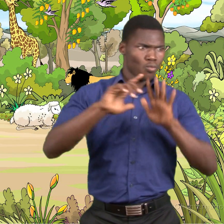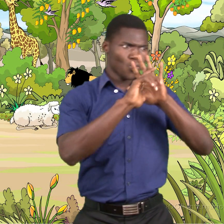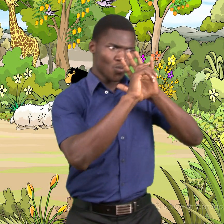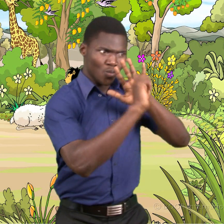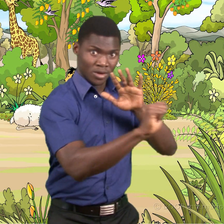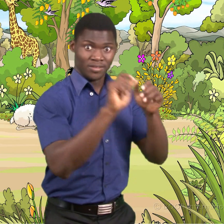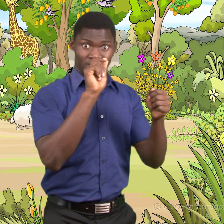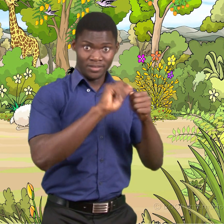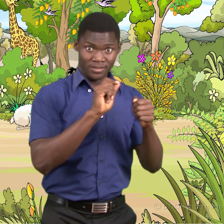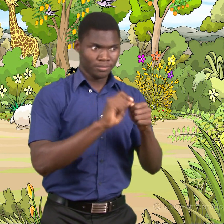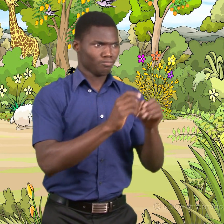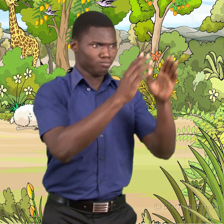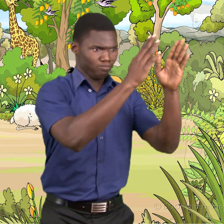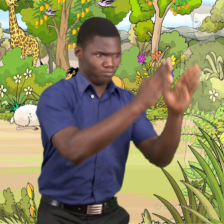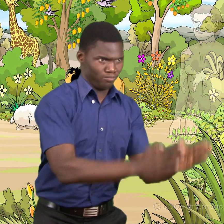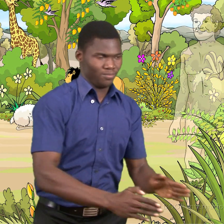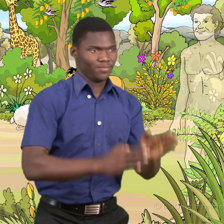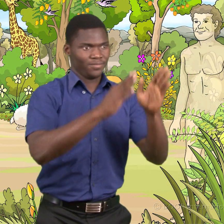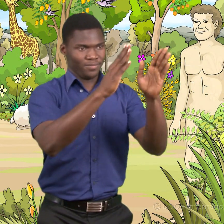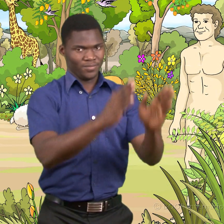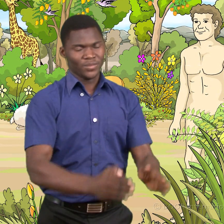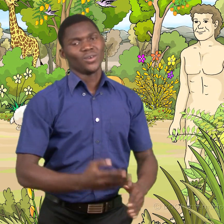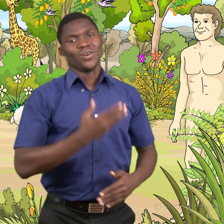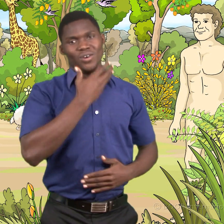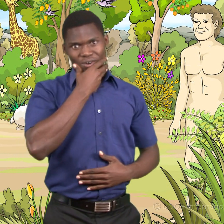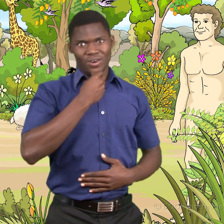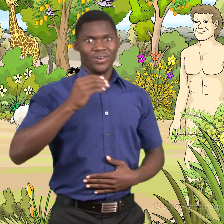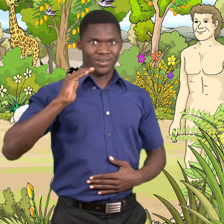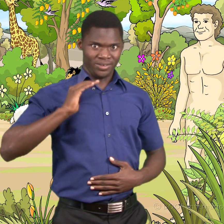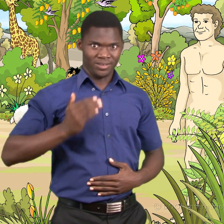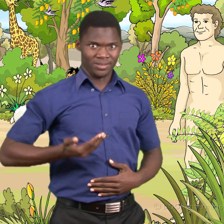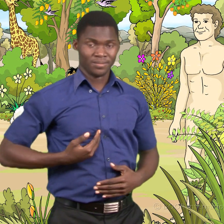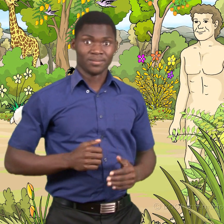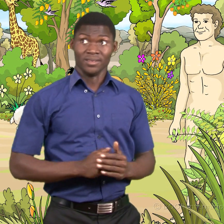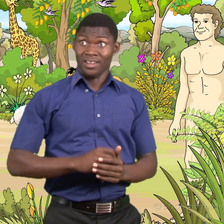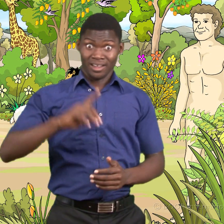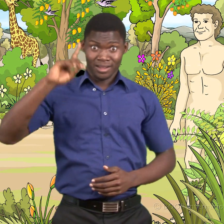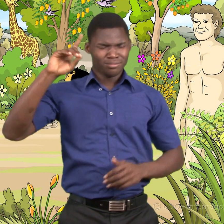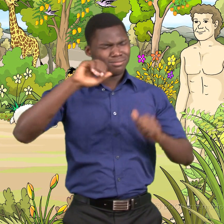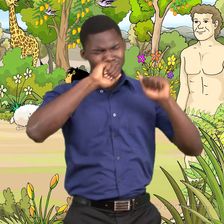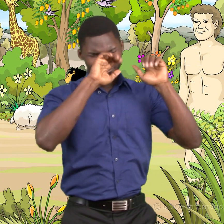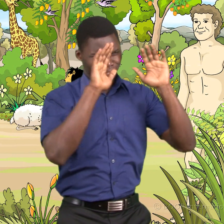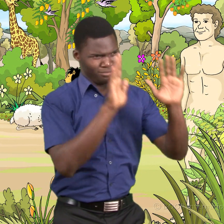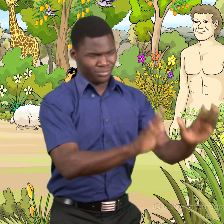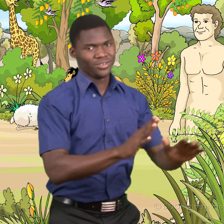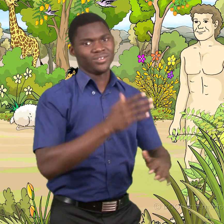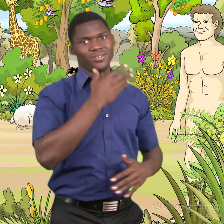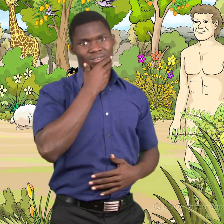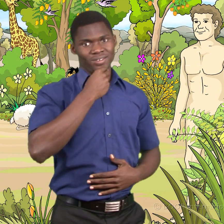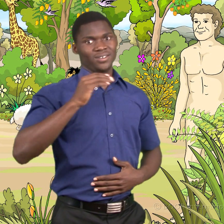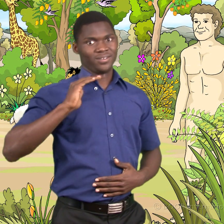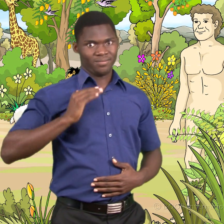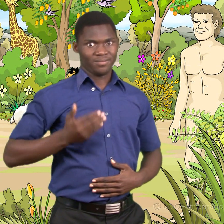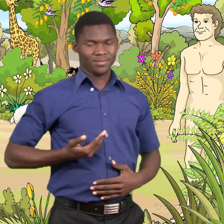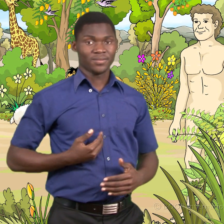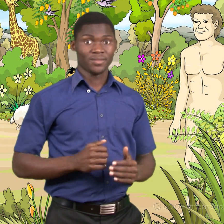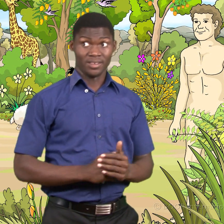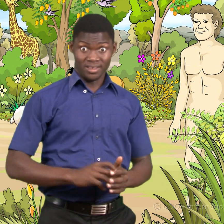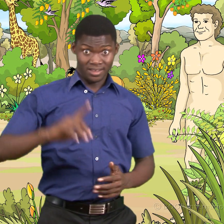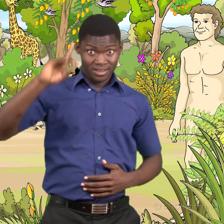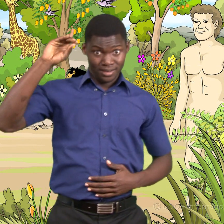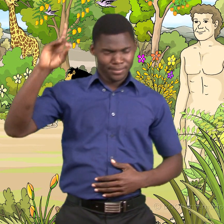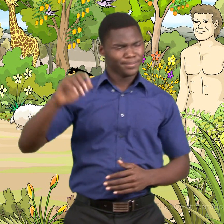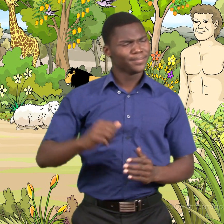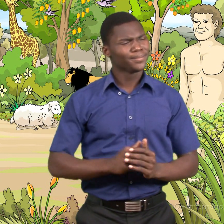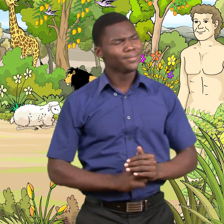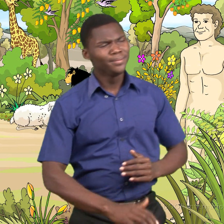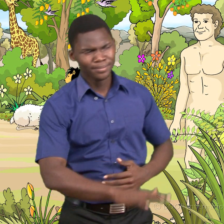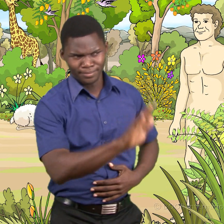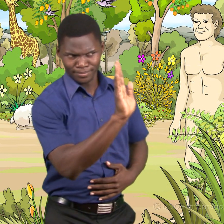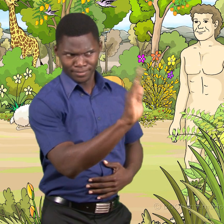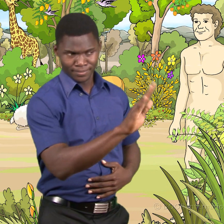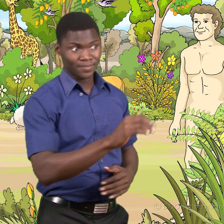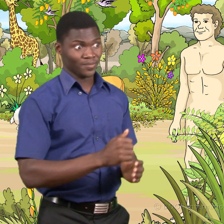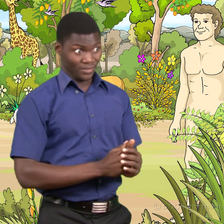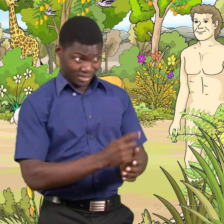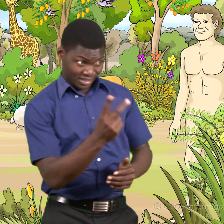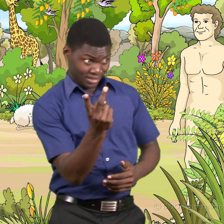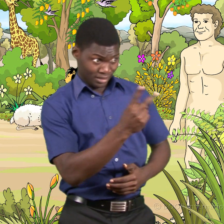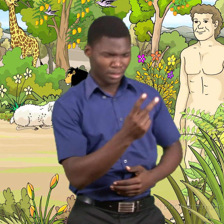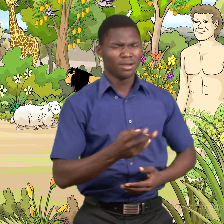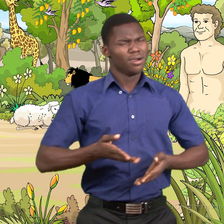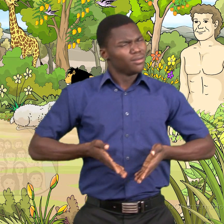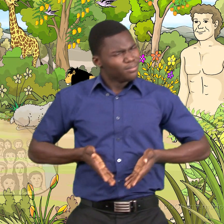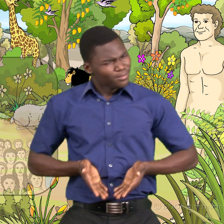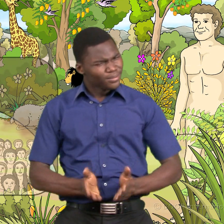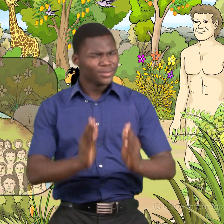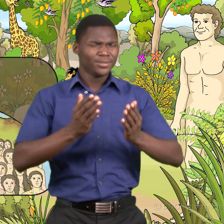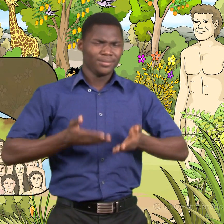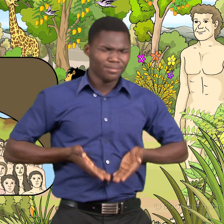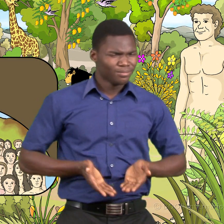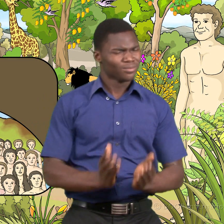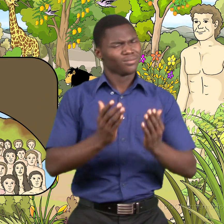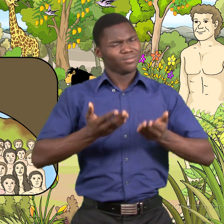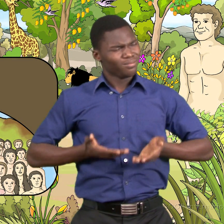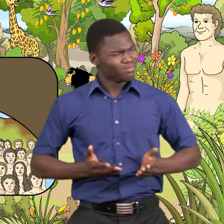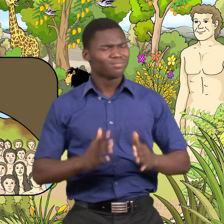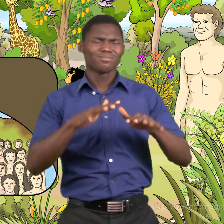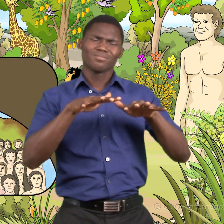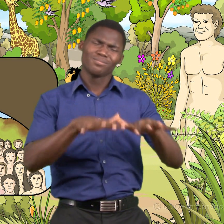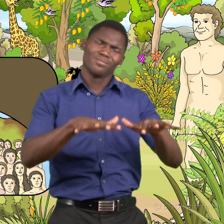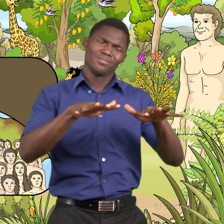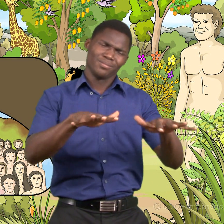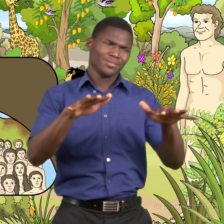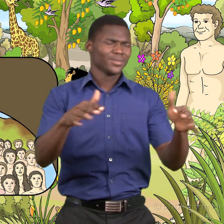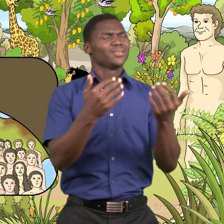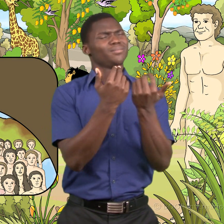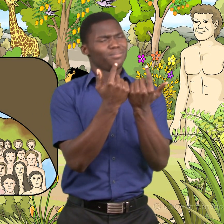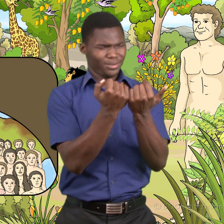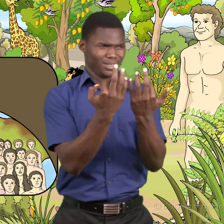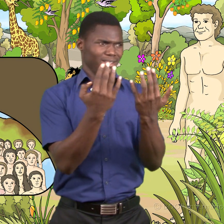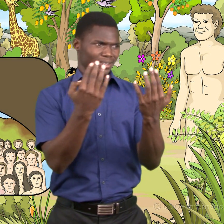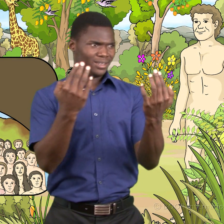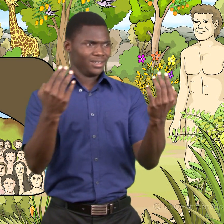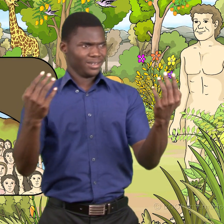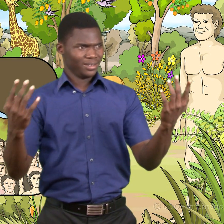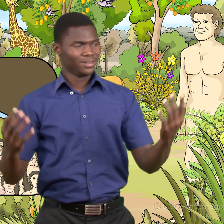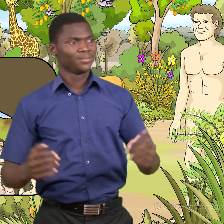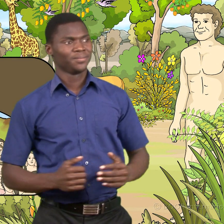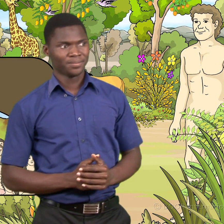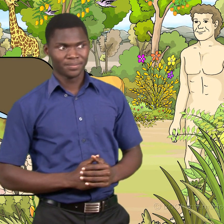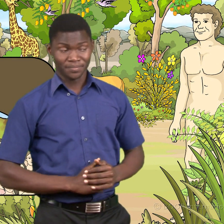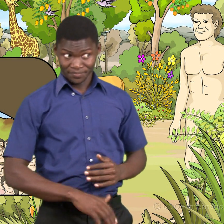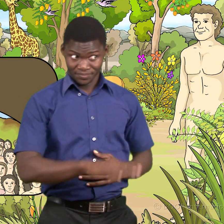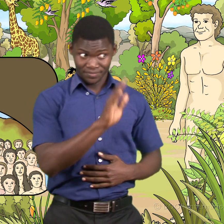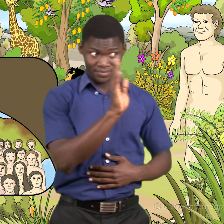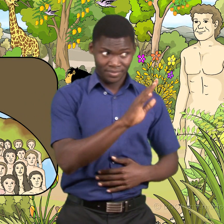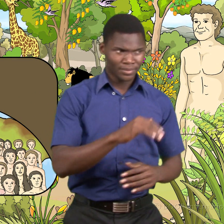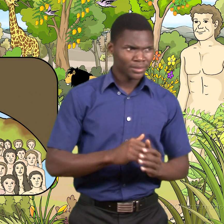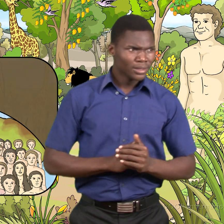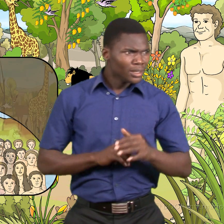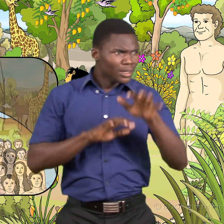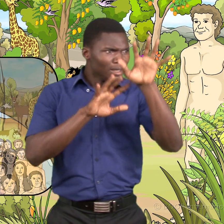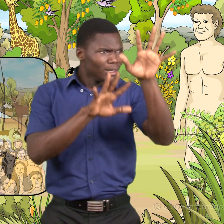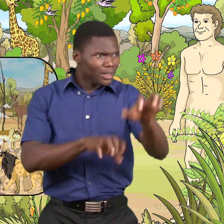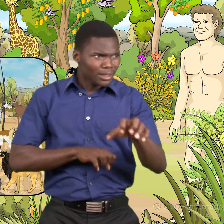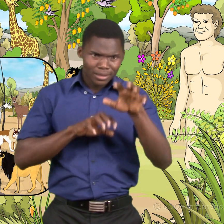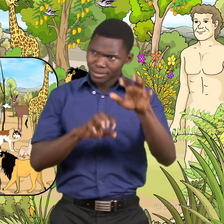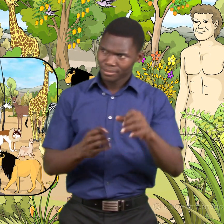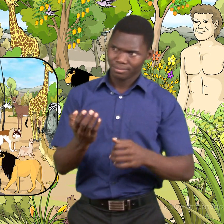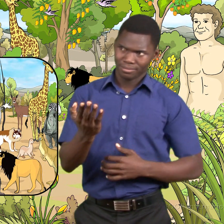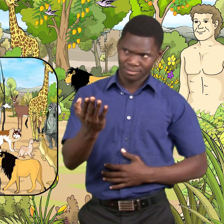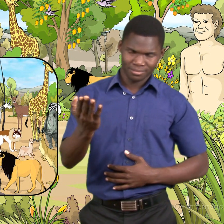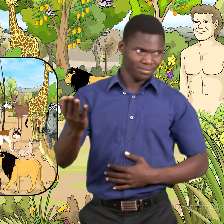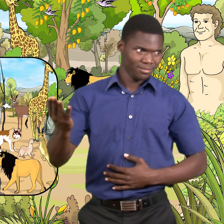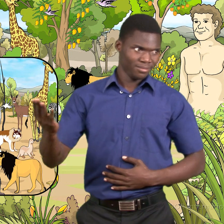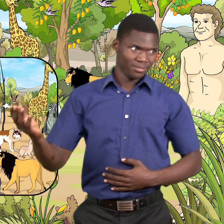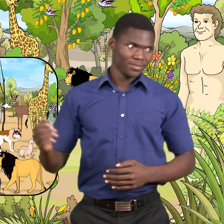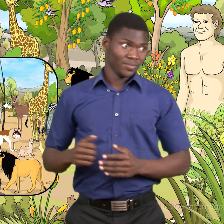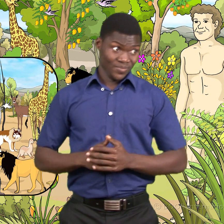So God created man in His own image; in the image of God He created him; male and female He created them. God blessed them and said to them, “Be fruitful and multiply, and fill the earth and subdue it;